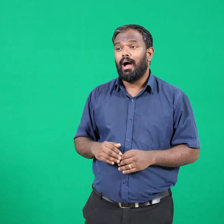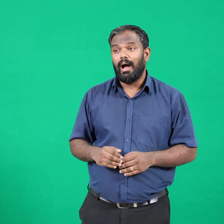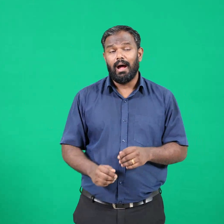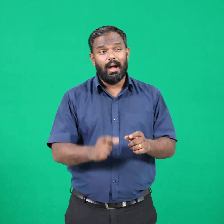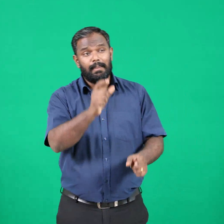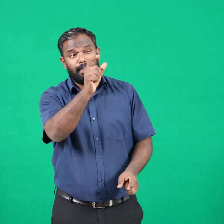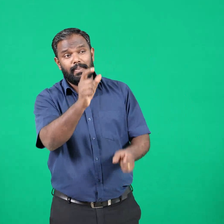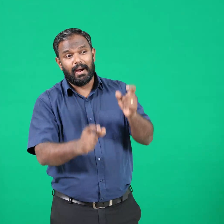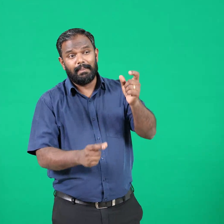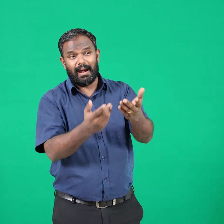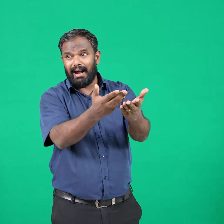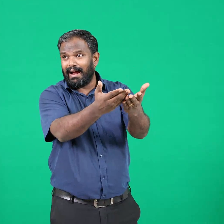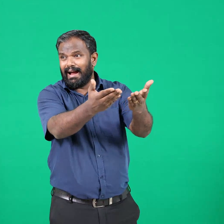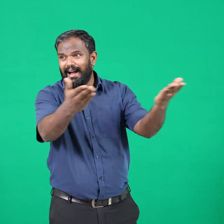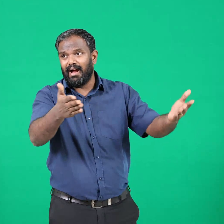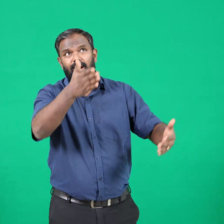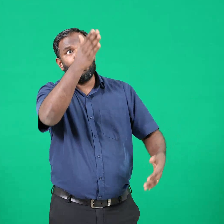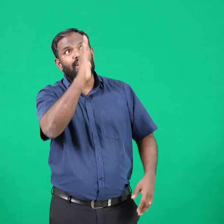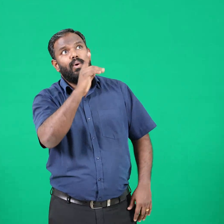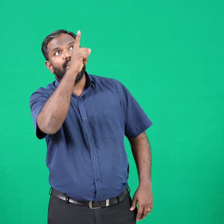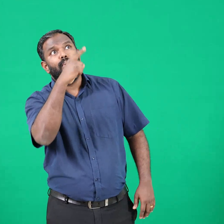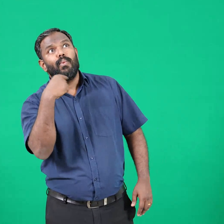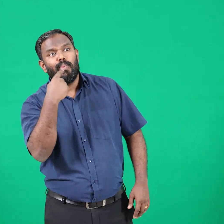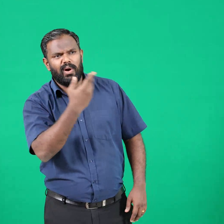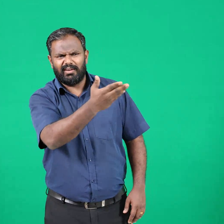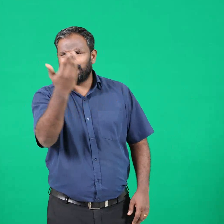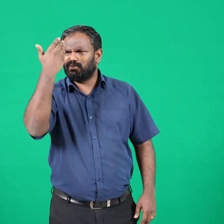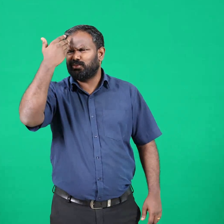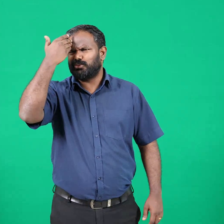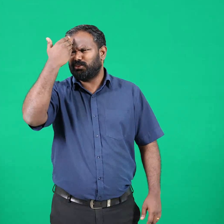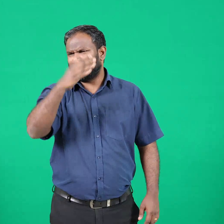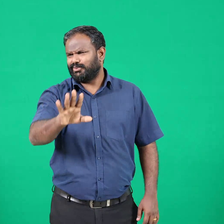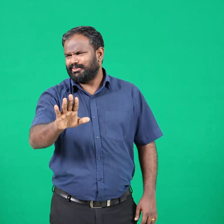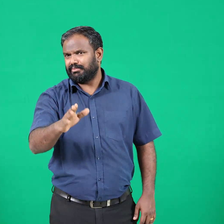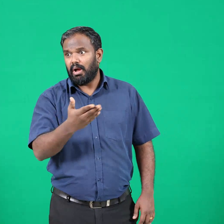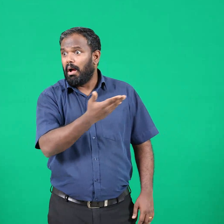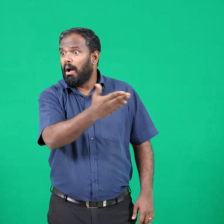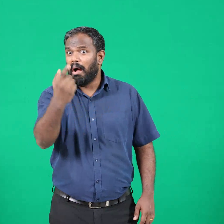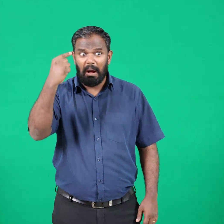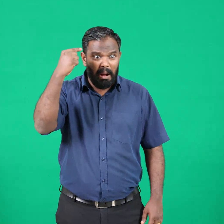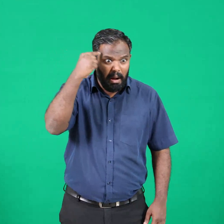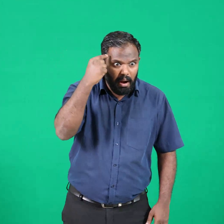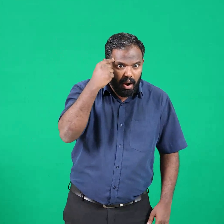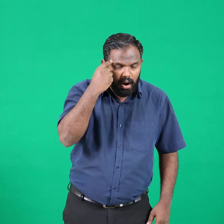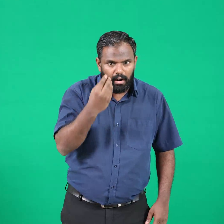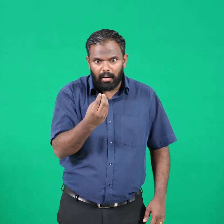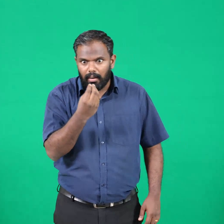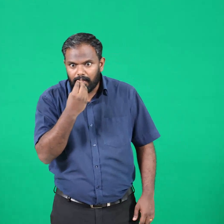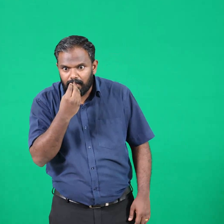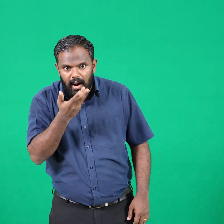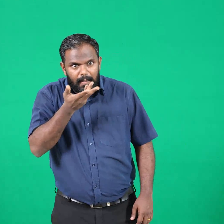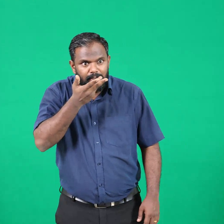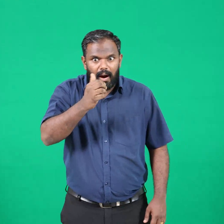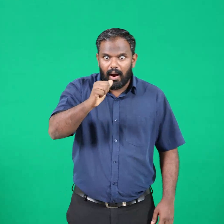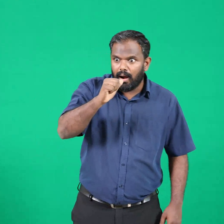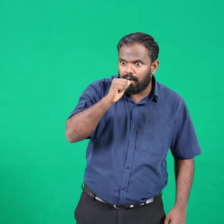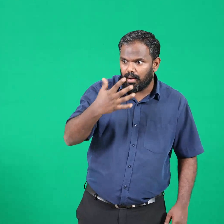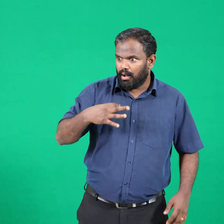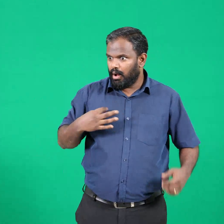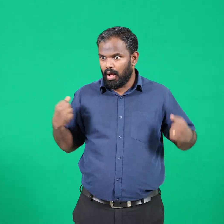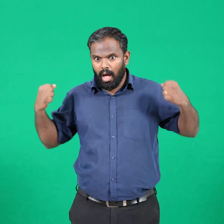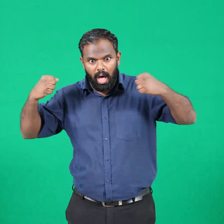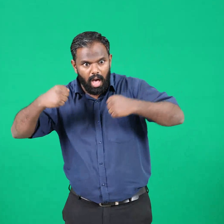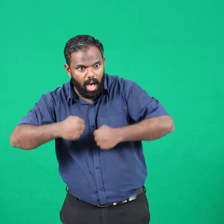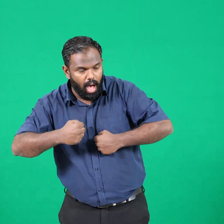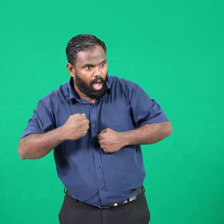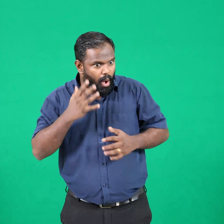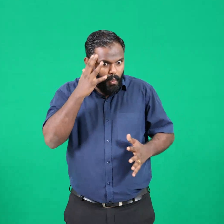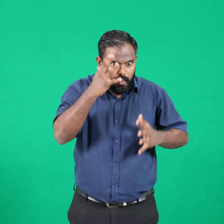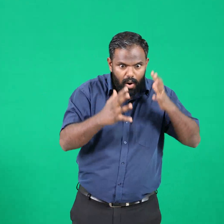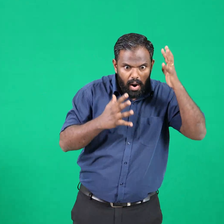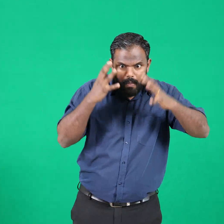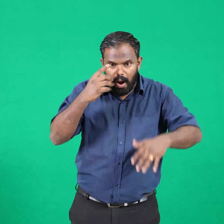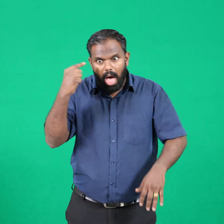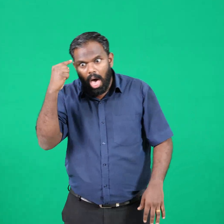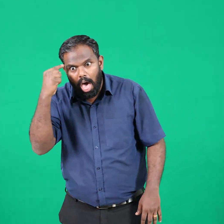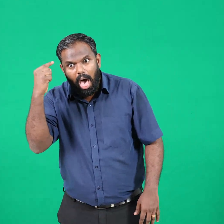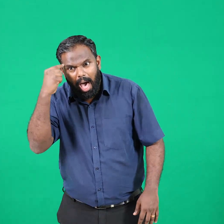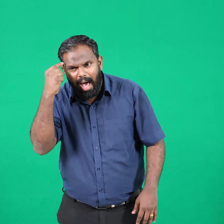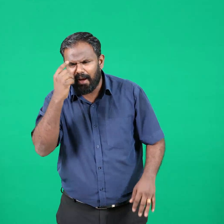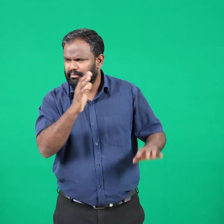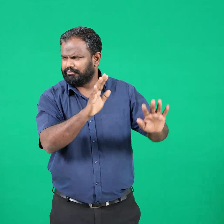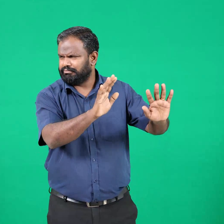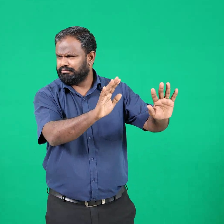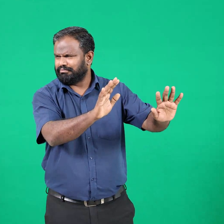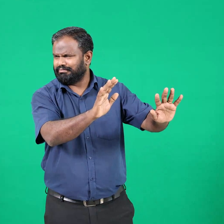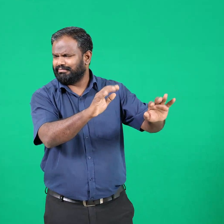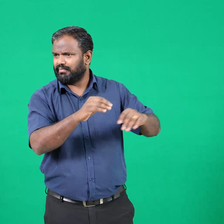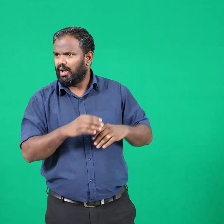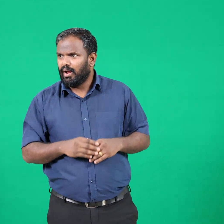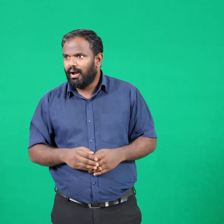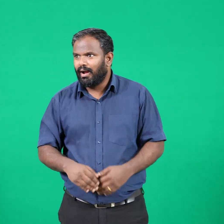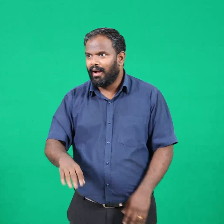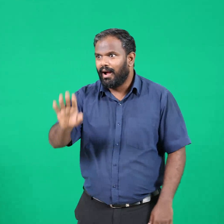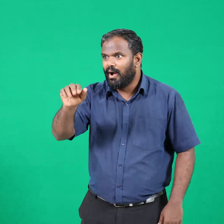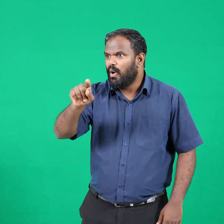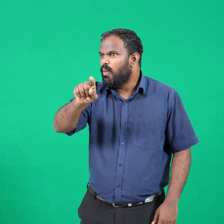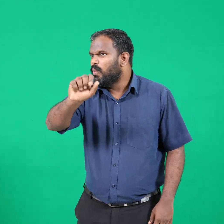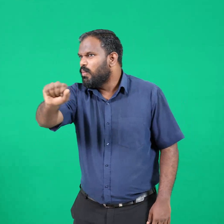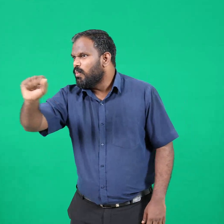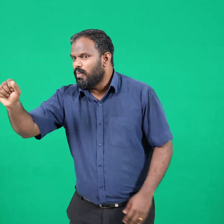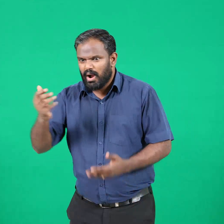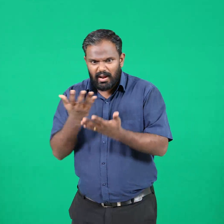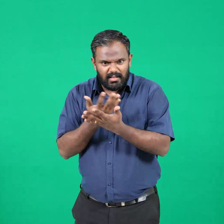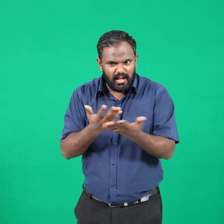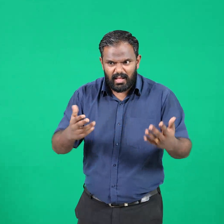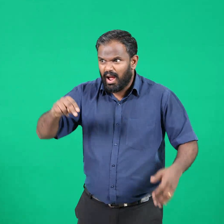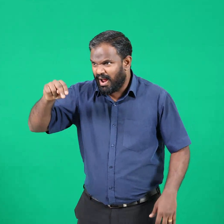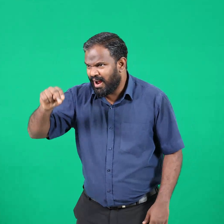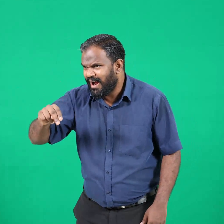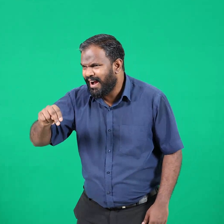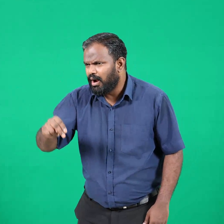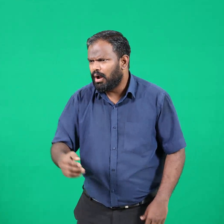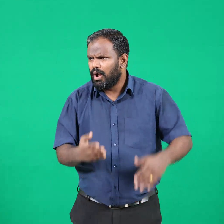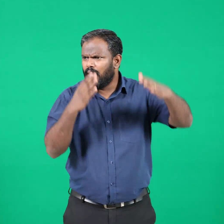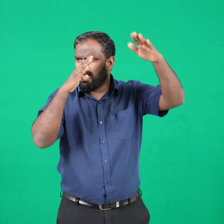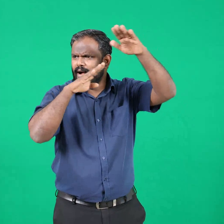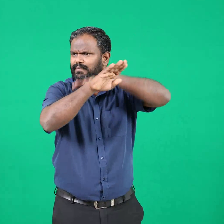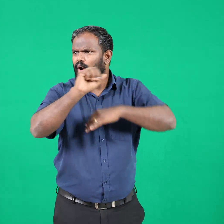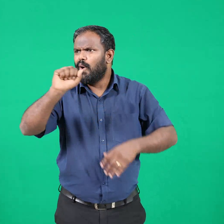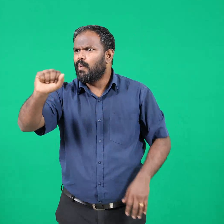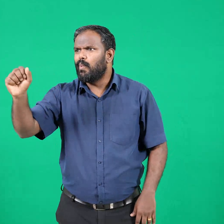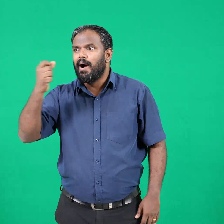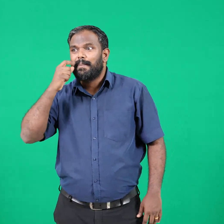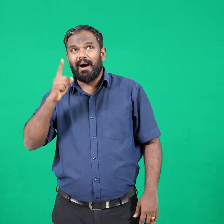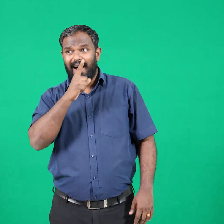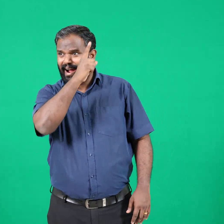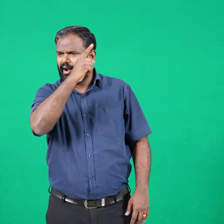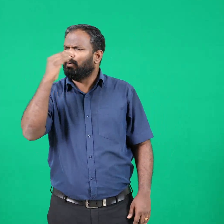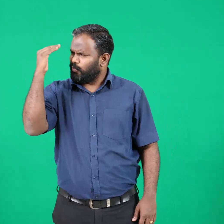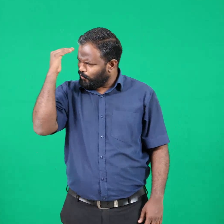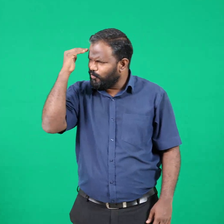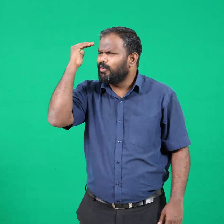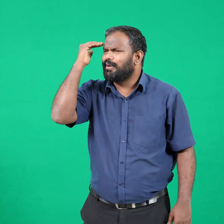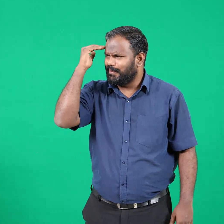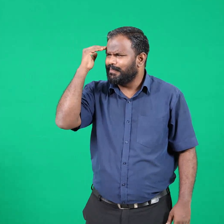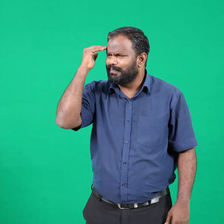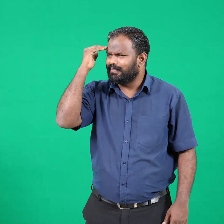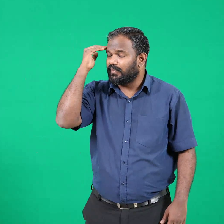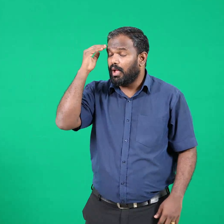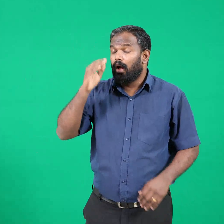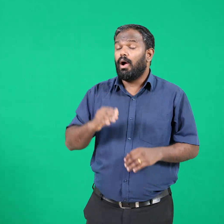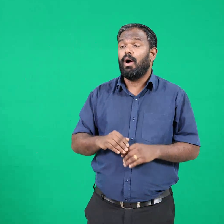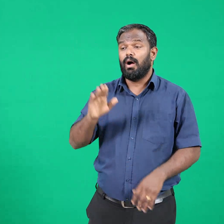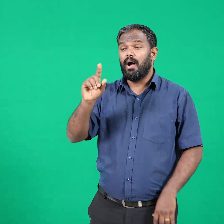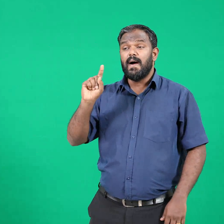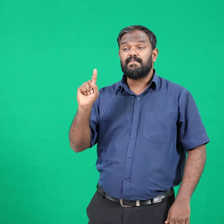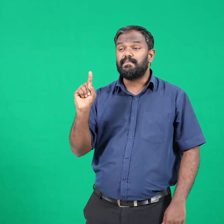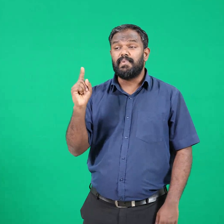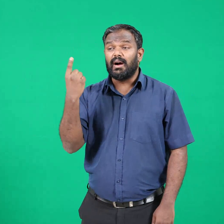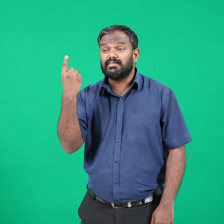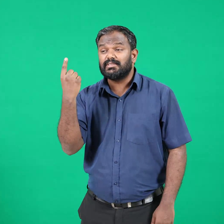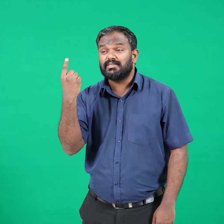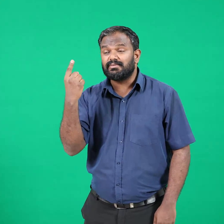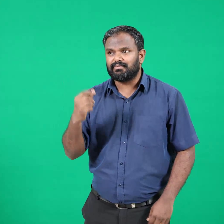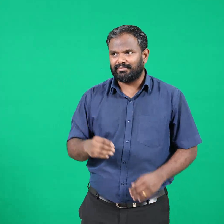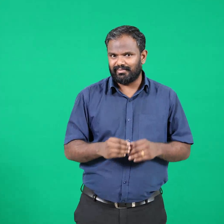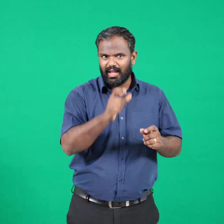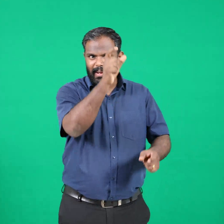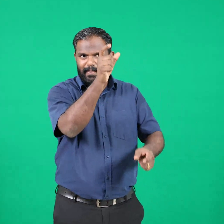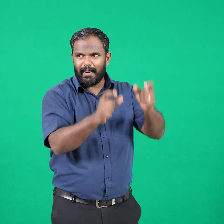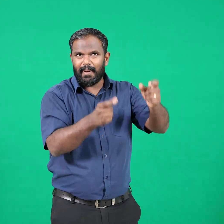For the Gentiles strive after all these things, and your heavenly Father knows that you need them.